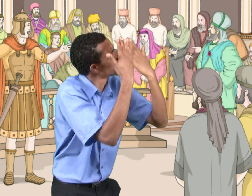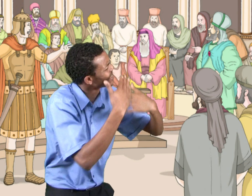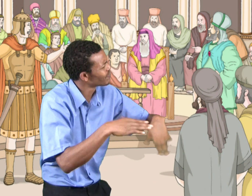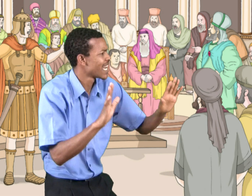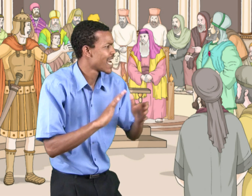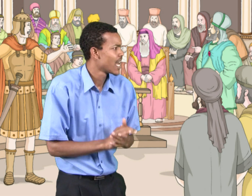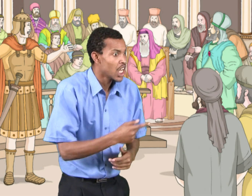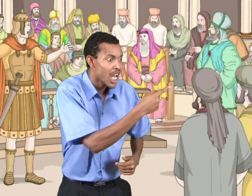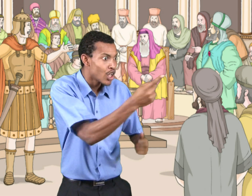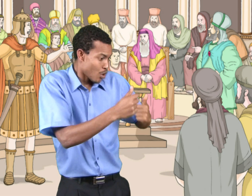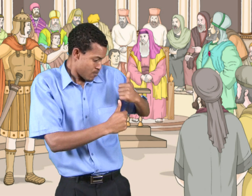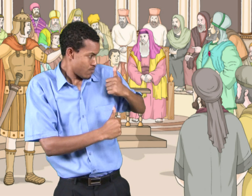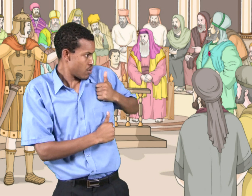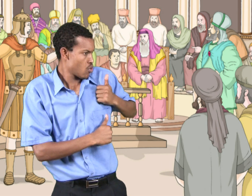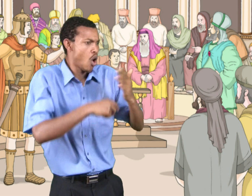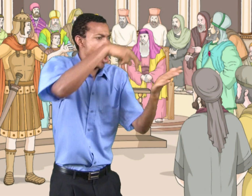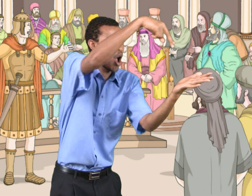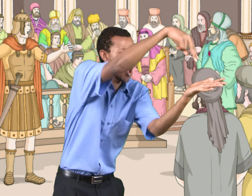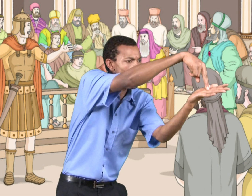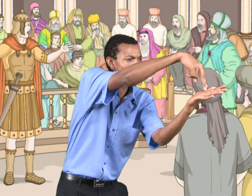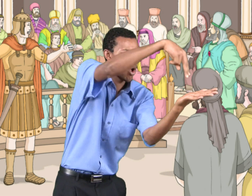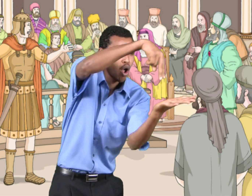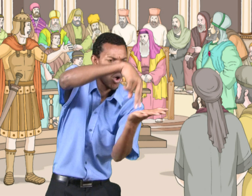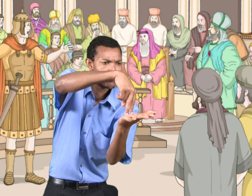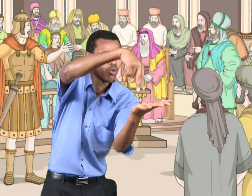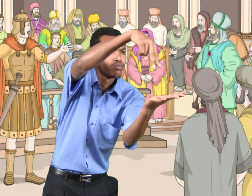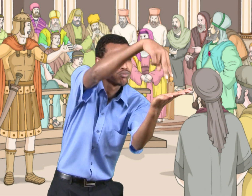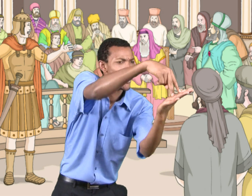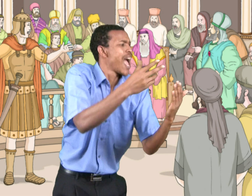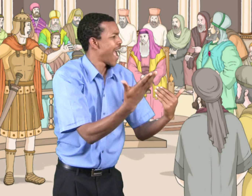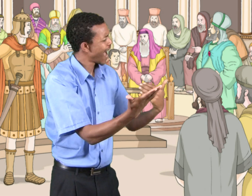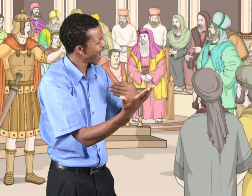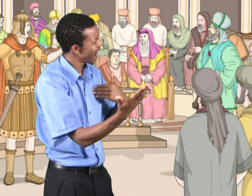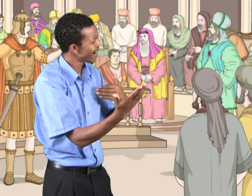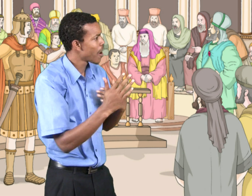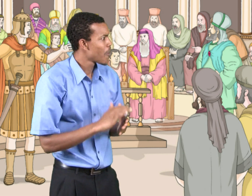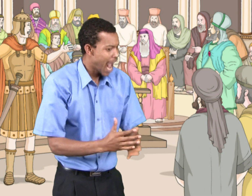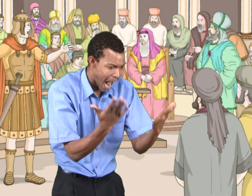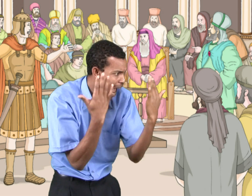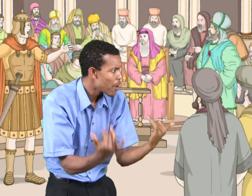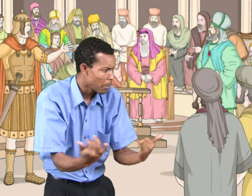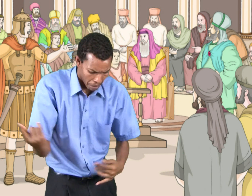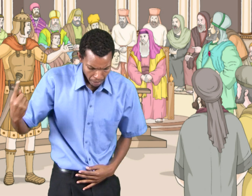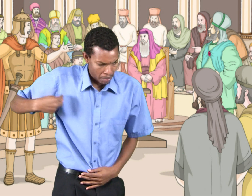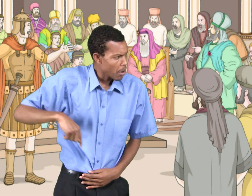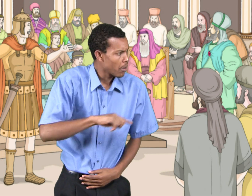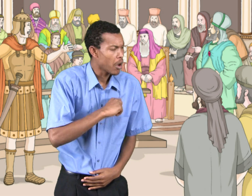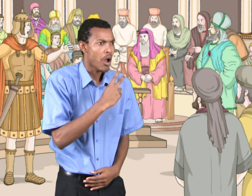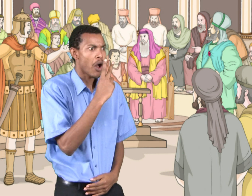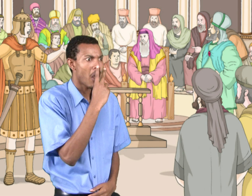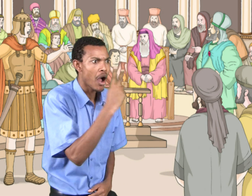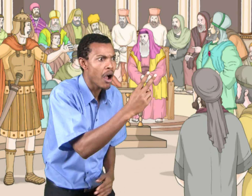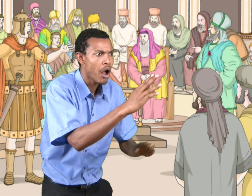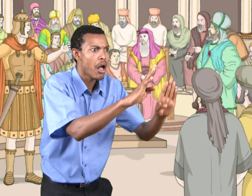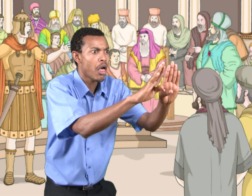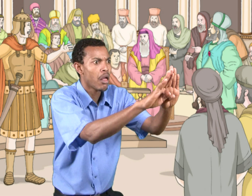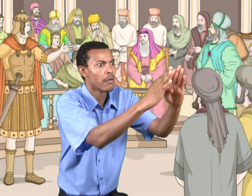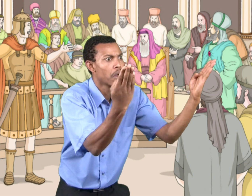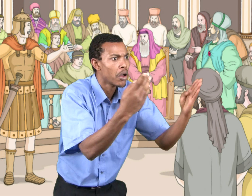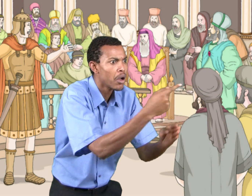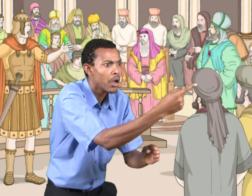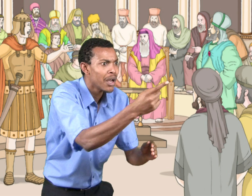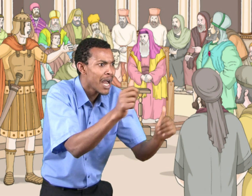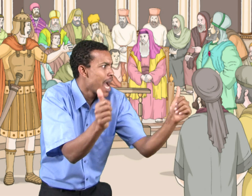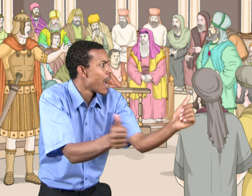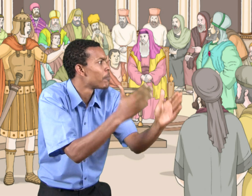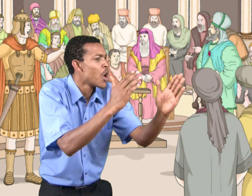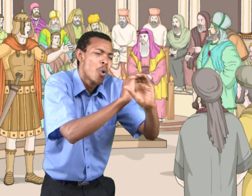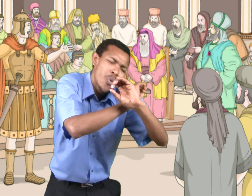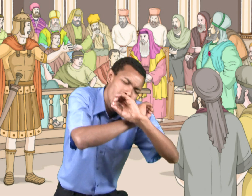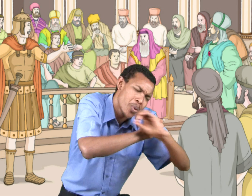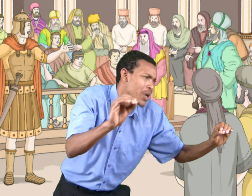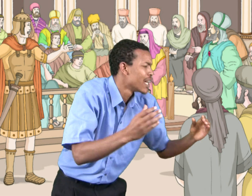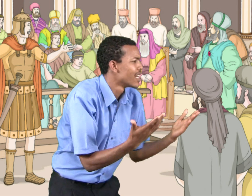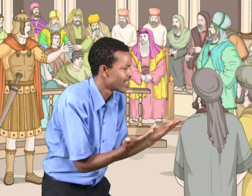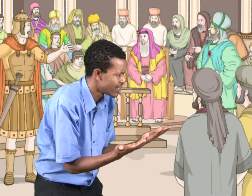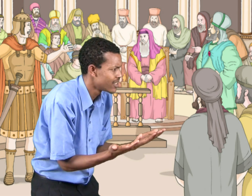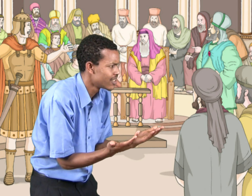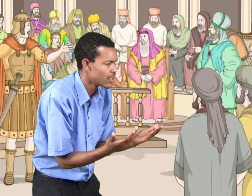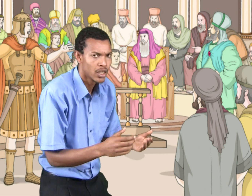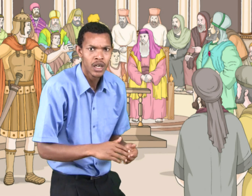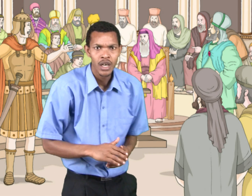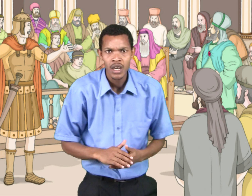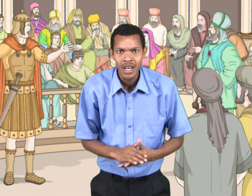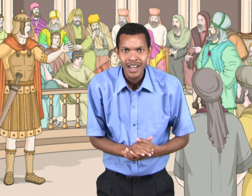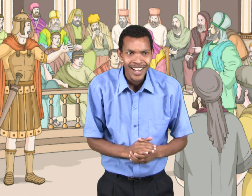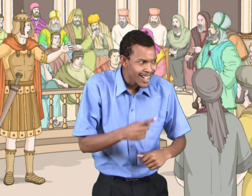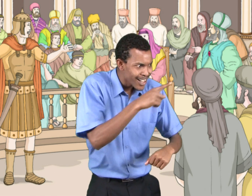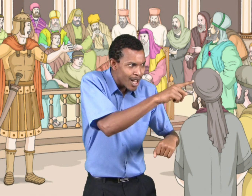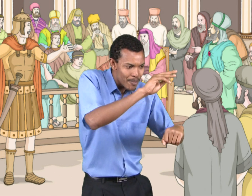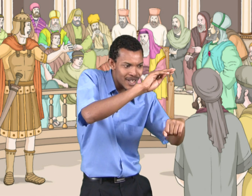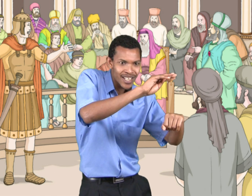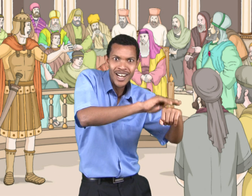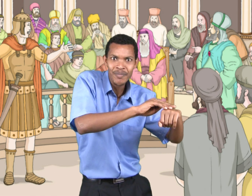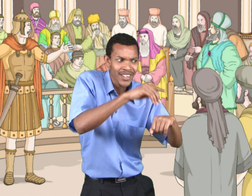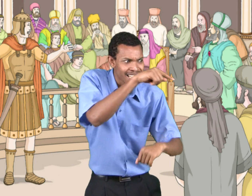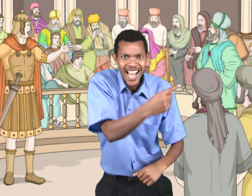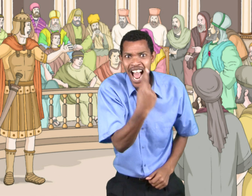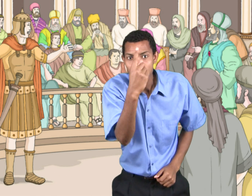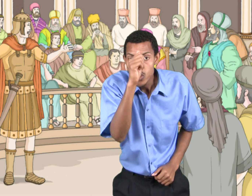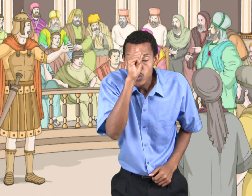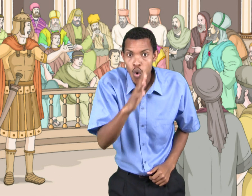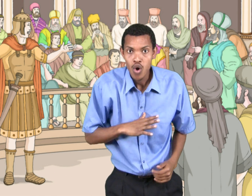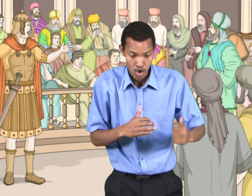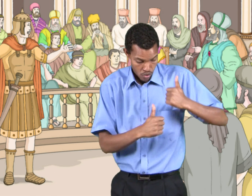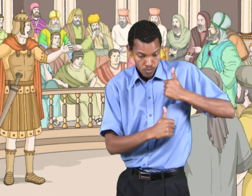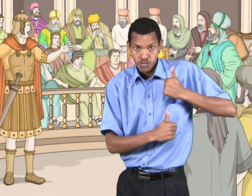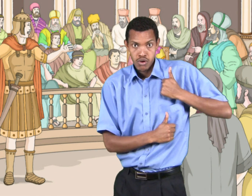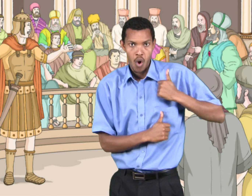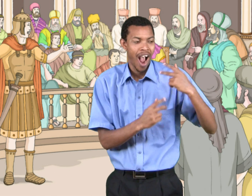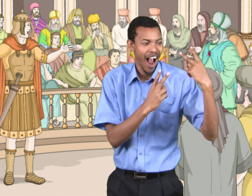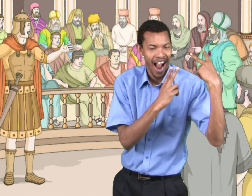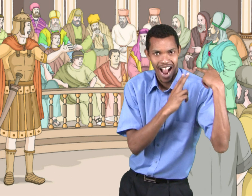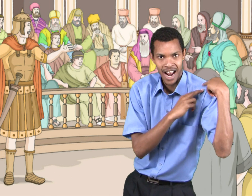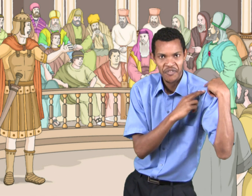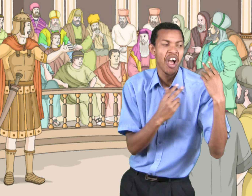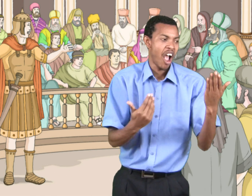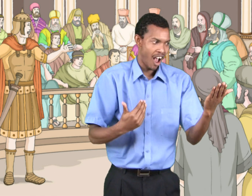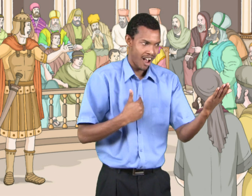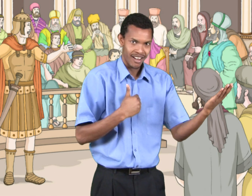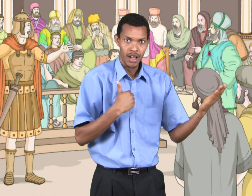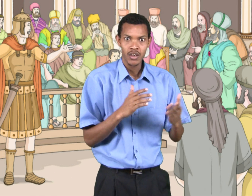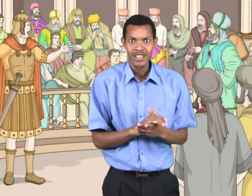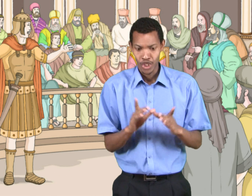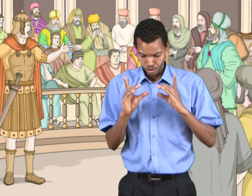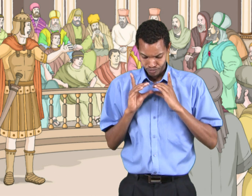but when we opened them, we found no one inside.”